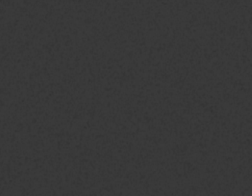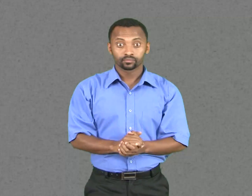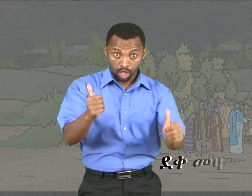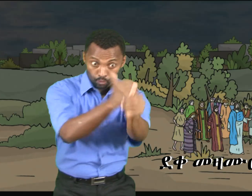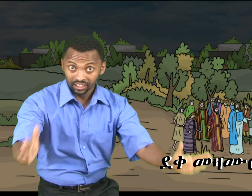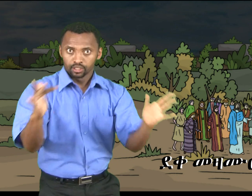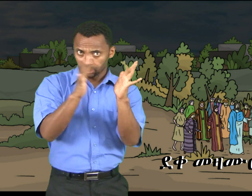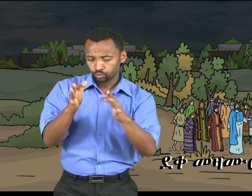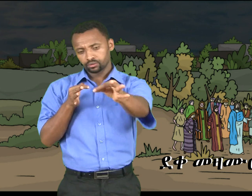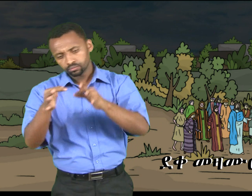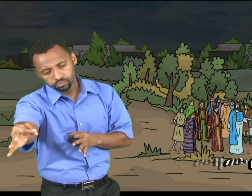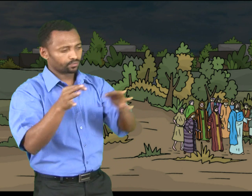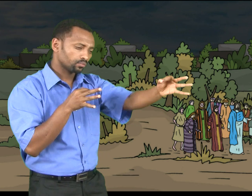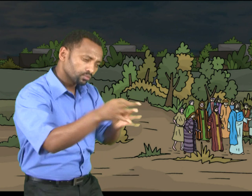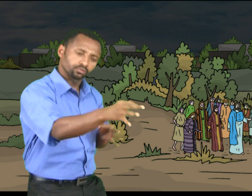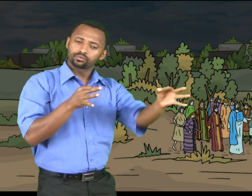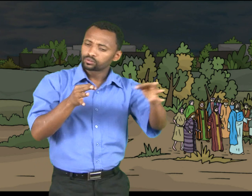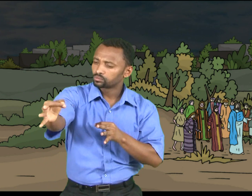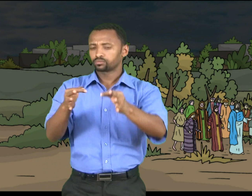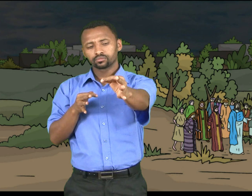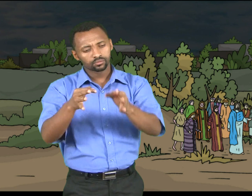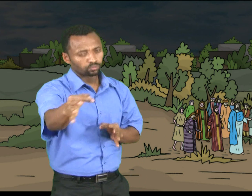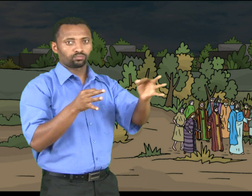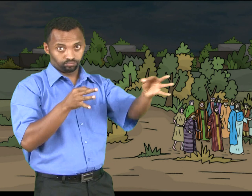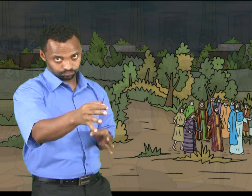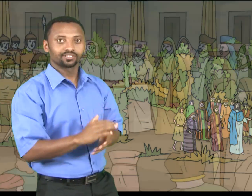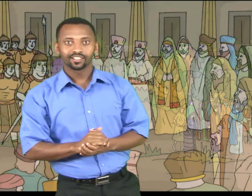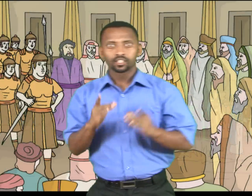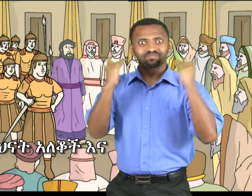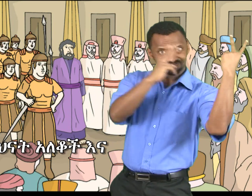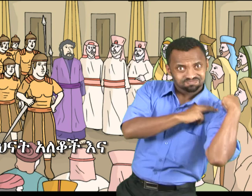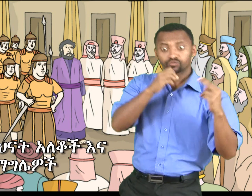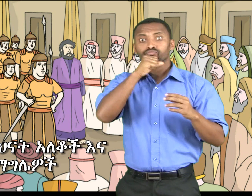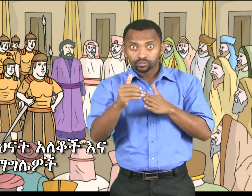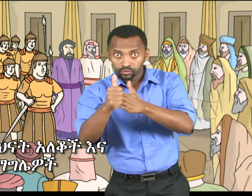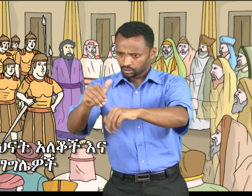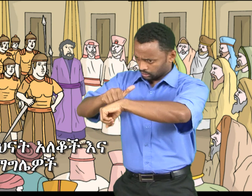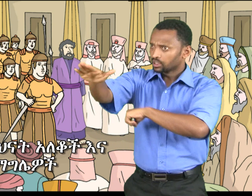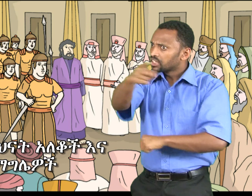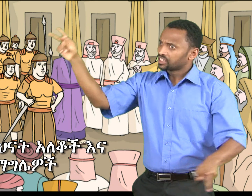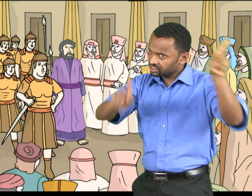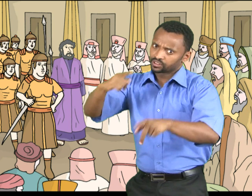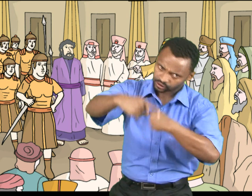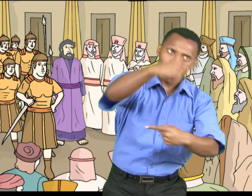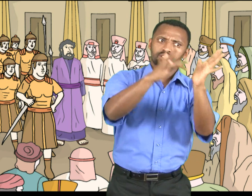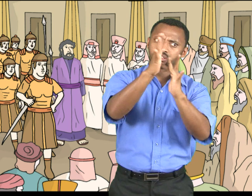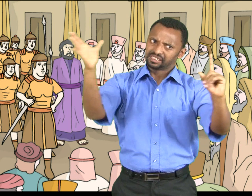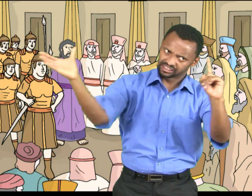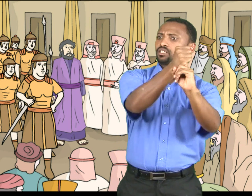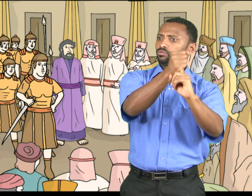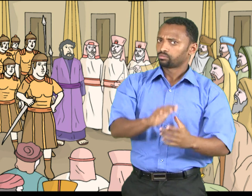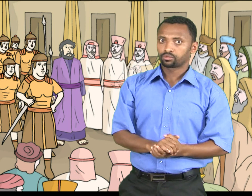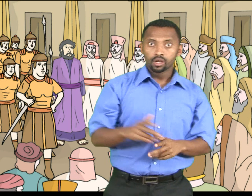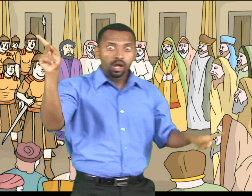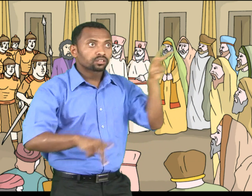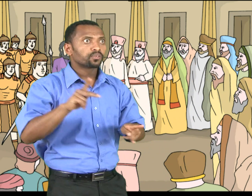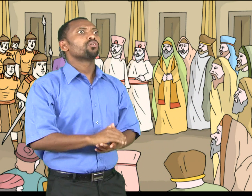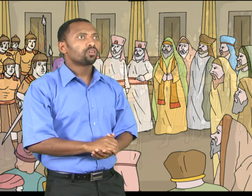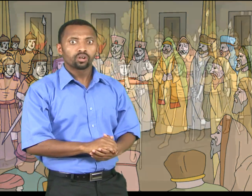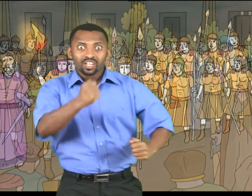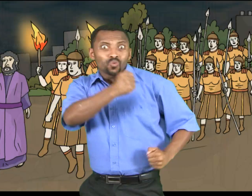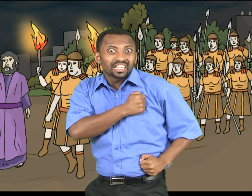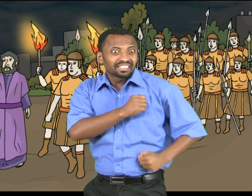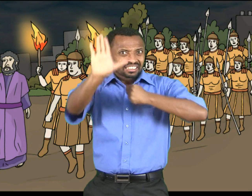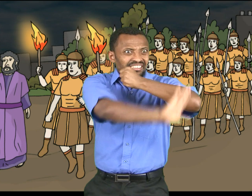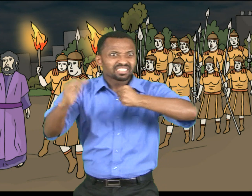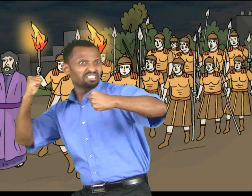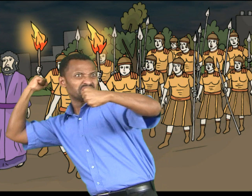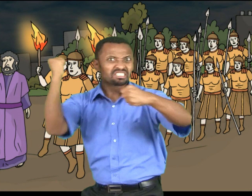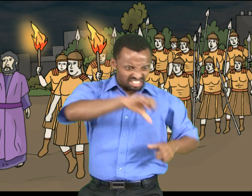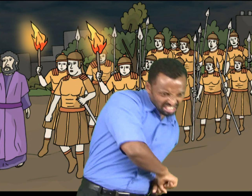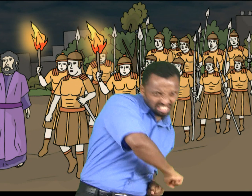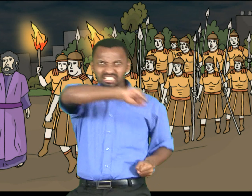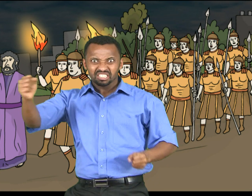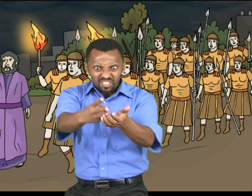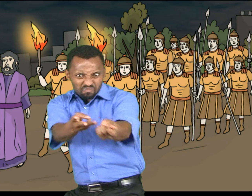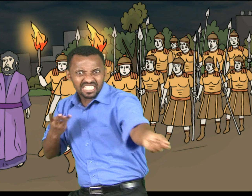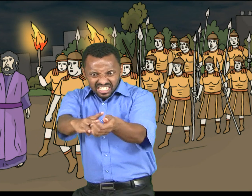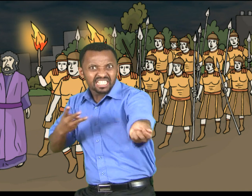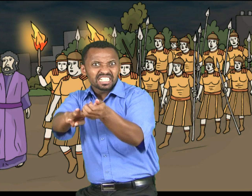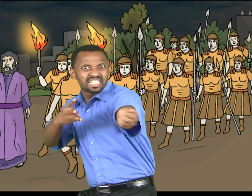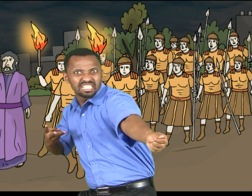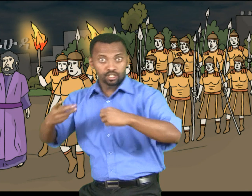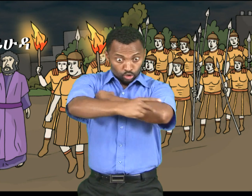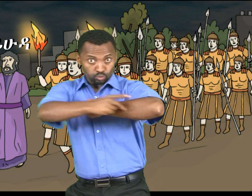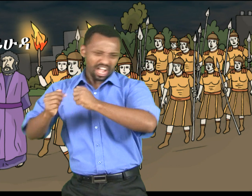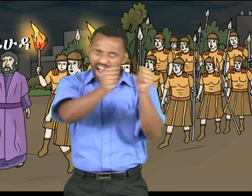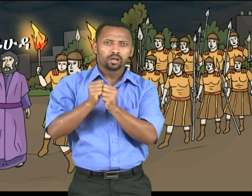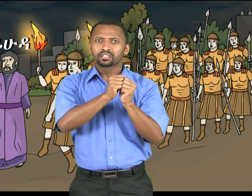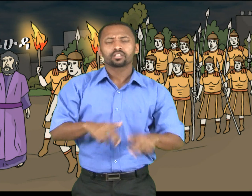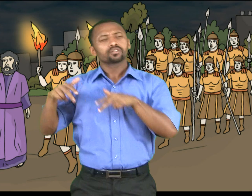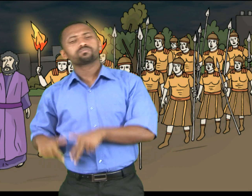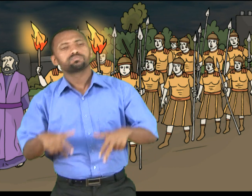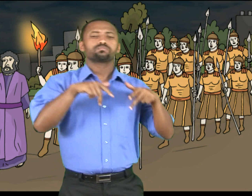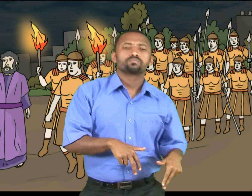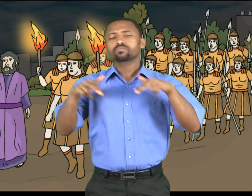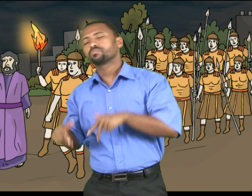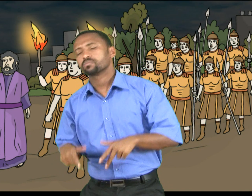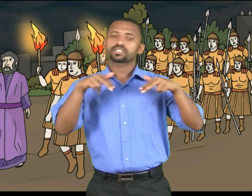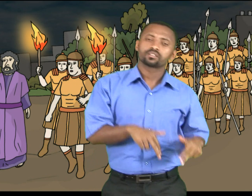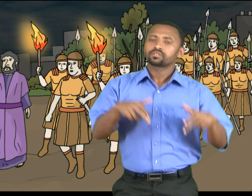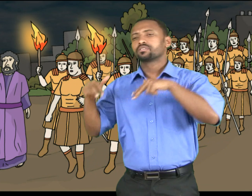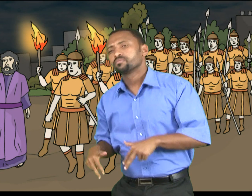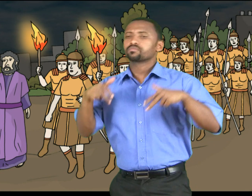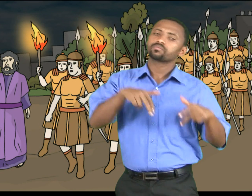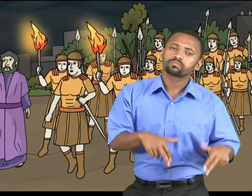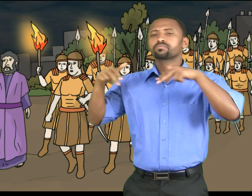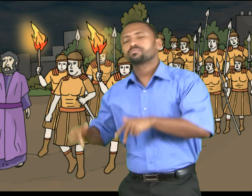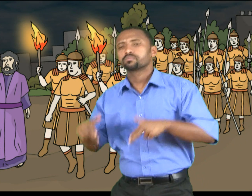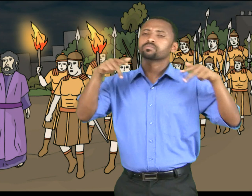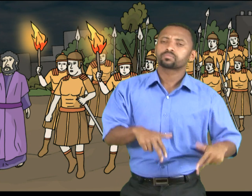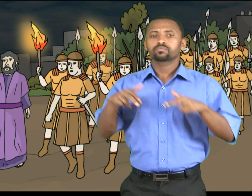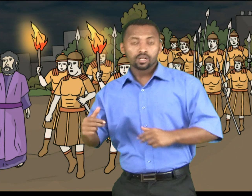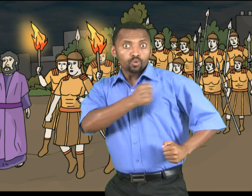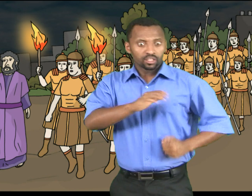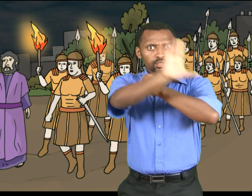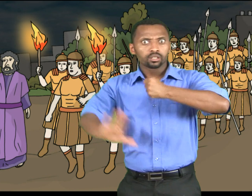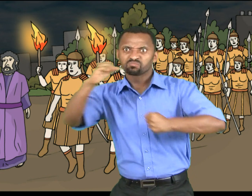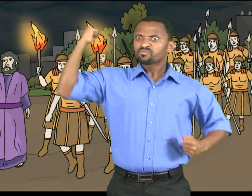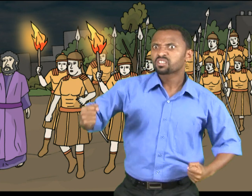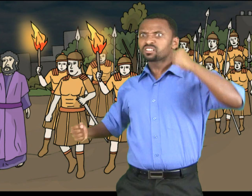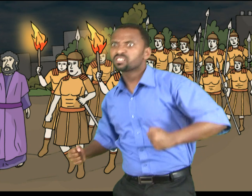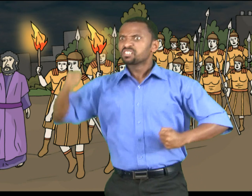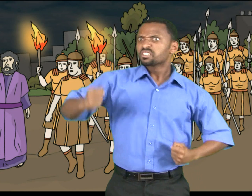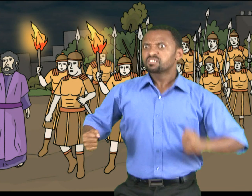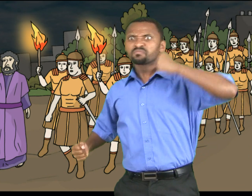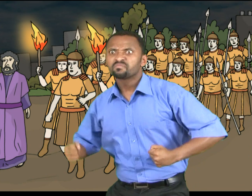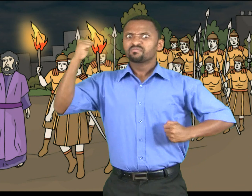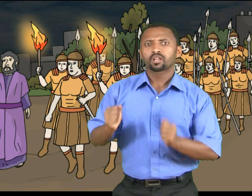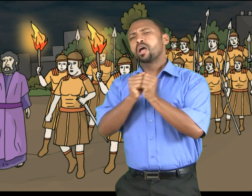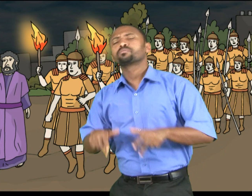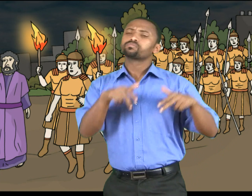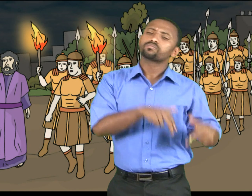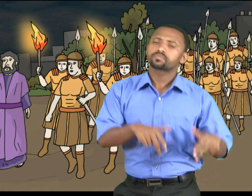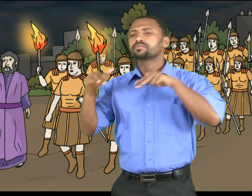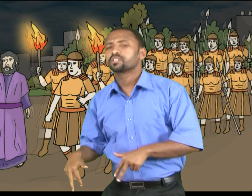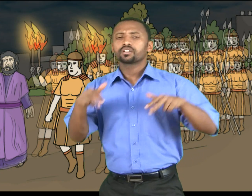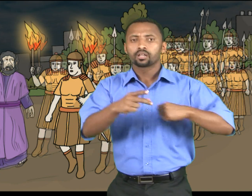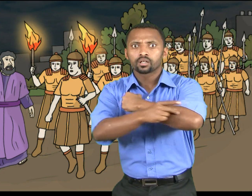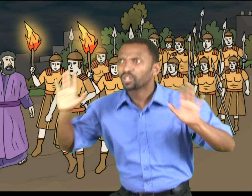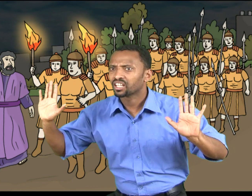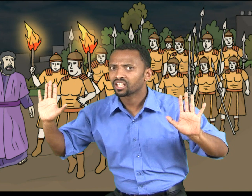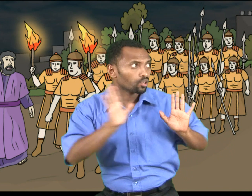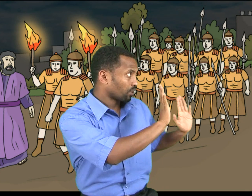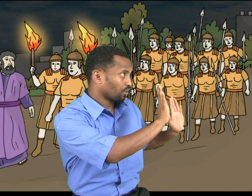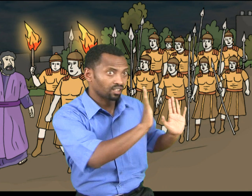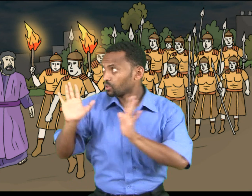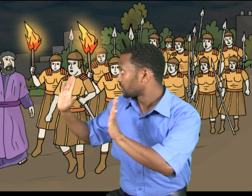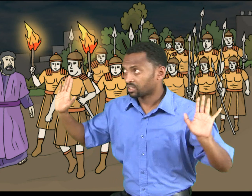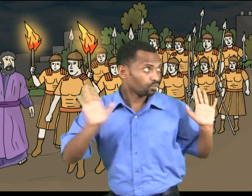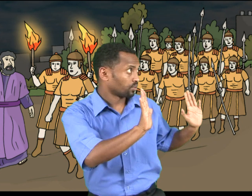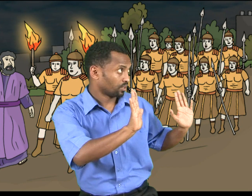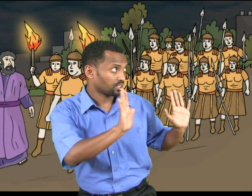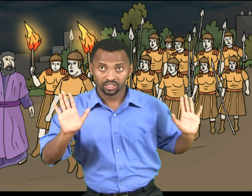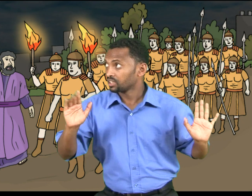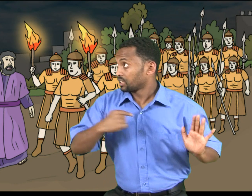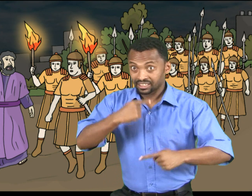While Jesus was still speaking, Judas, one of the Twelve, arrived, accompanied by a large crowd armed with swords and clubs, sent from the chief priests and elders of the people.